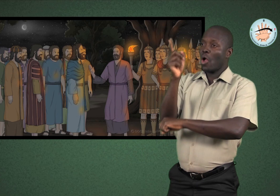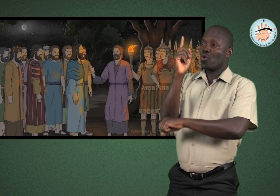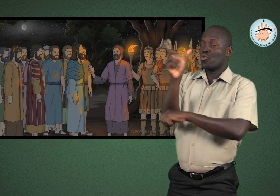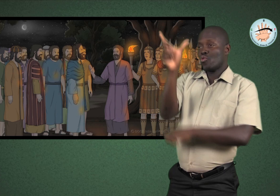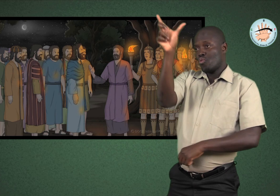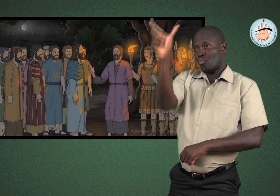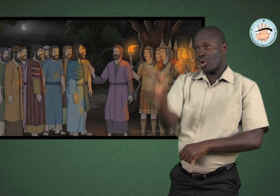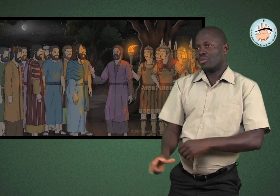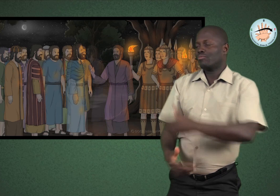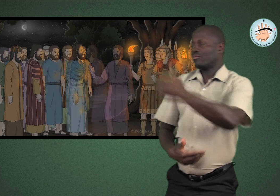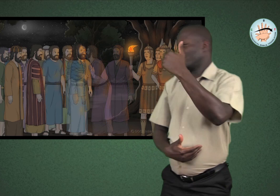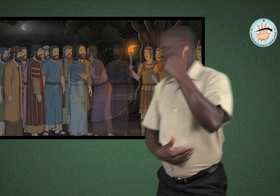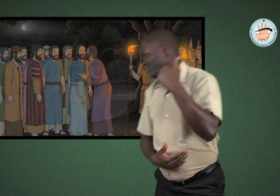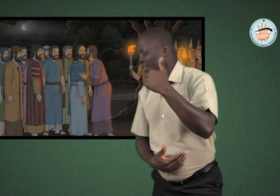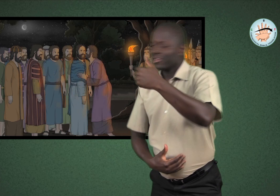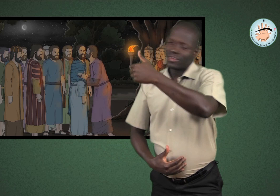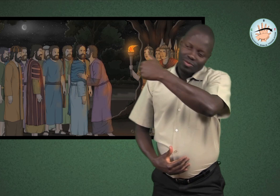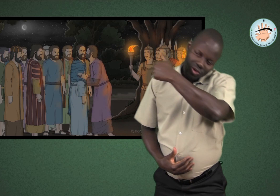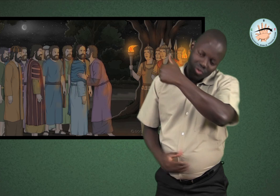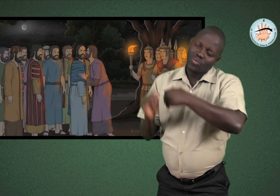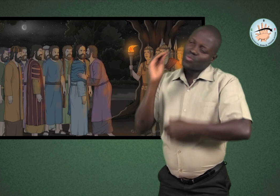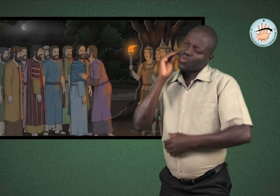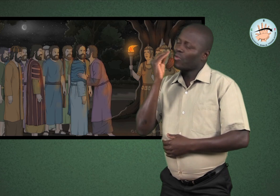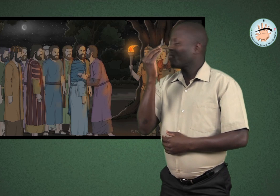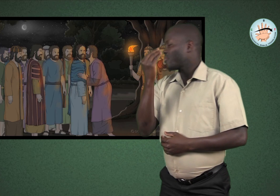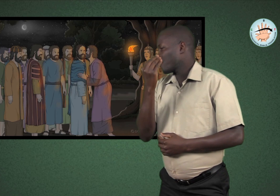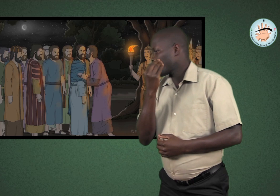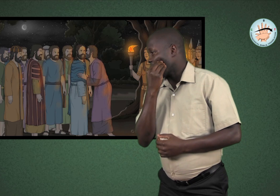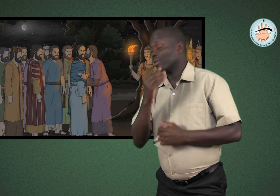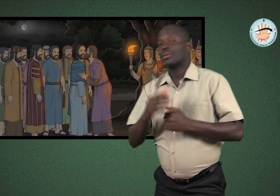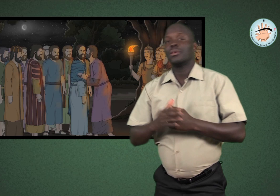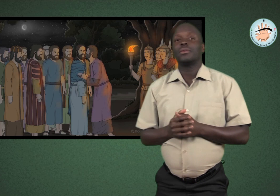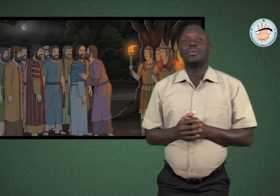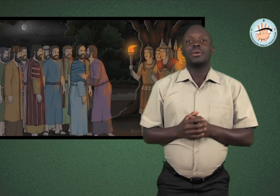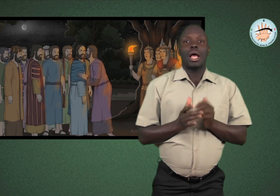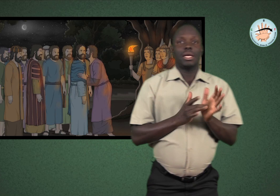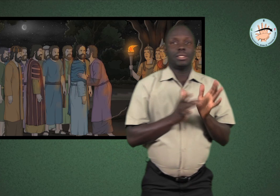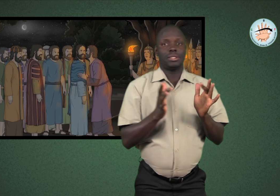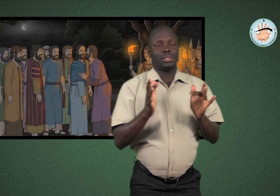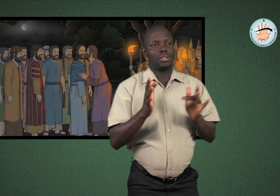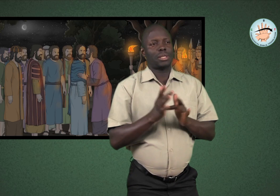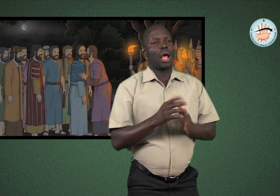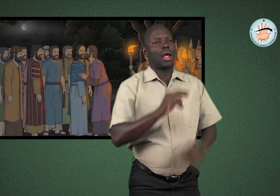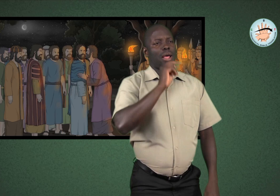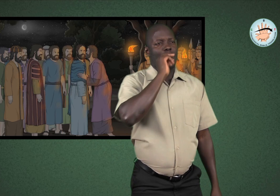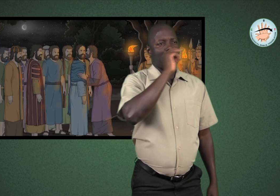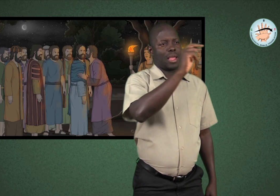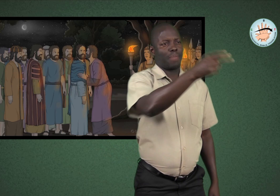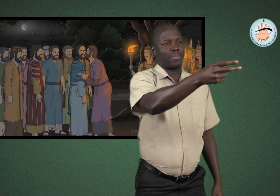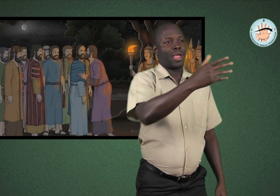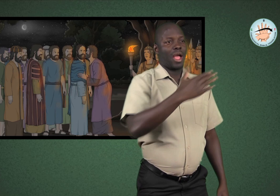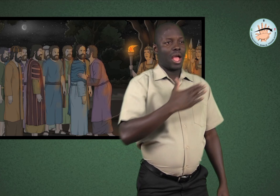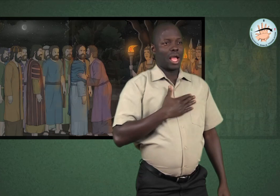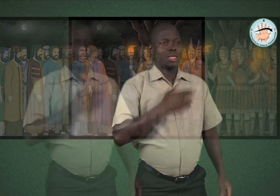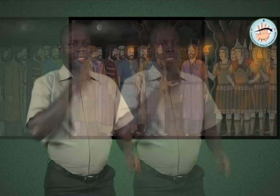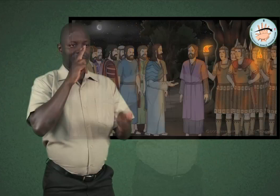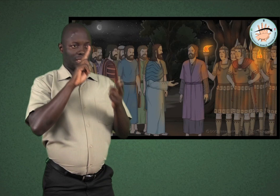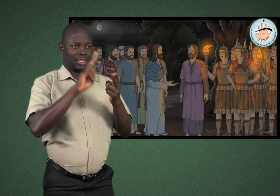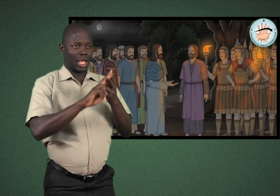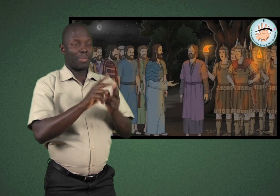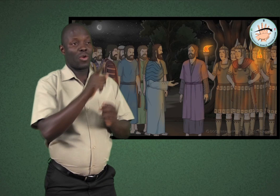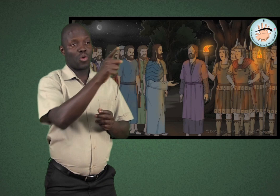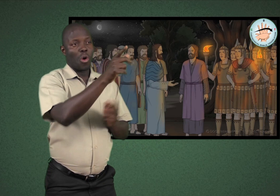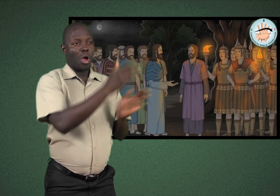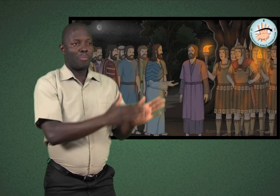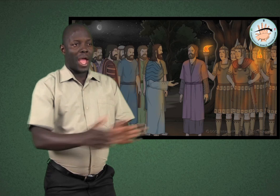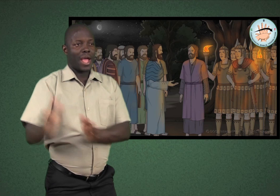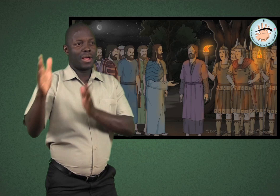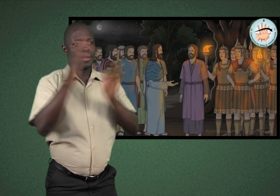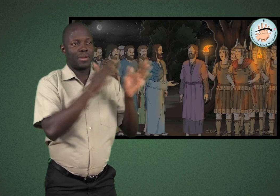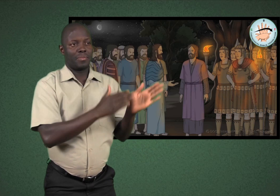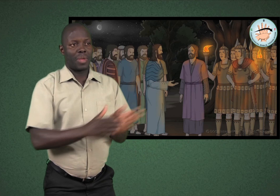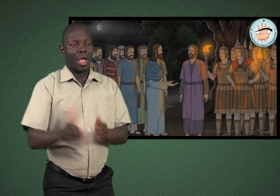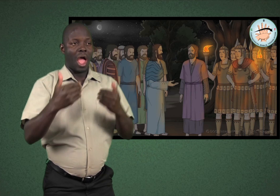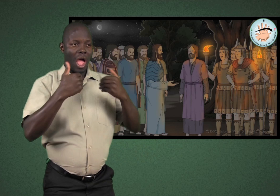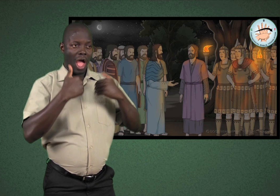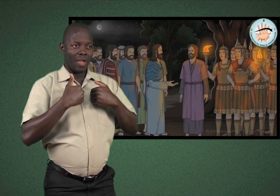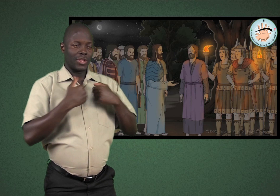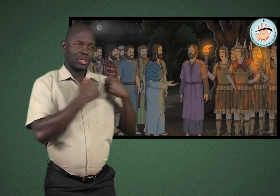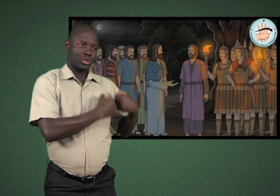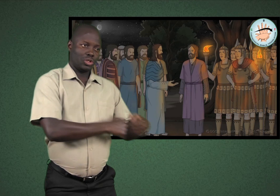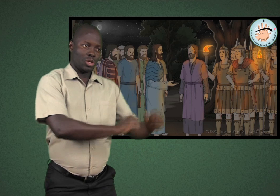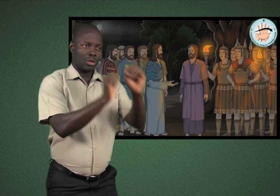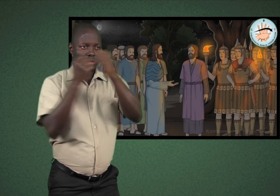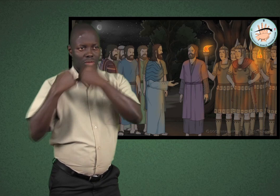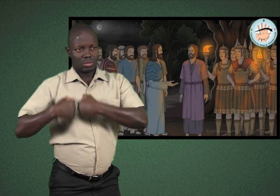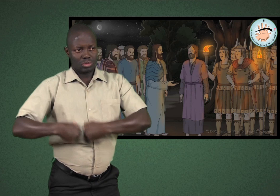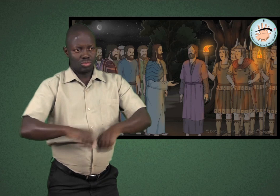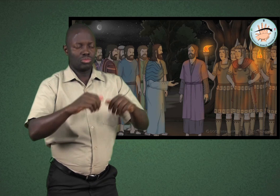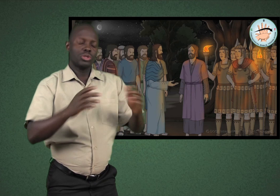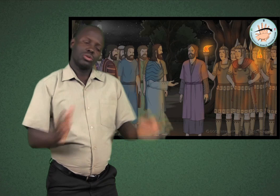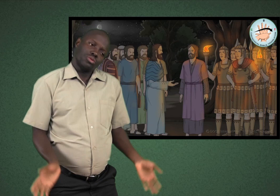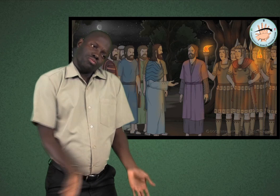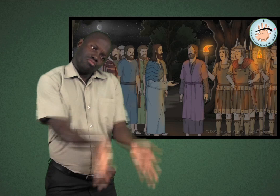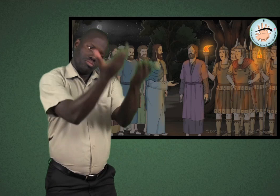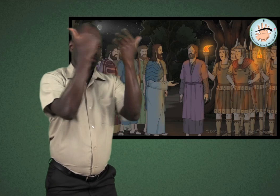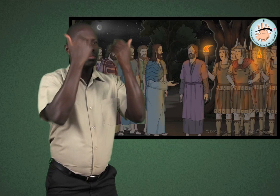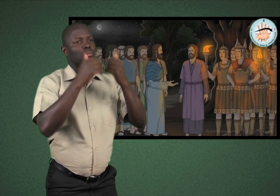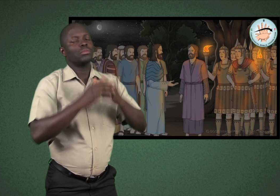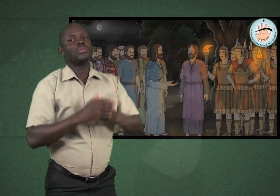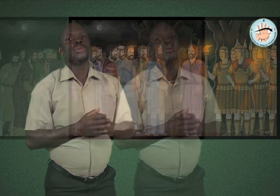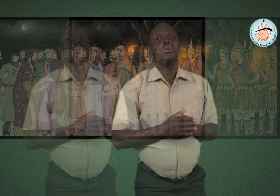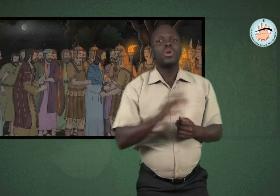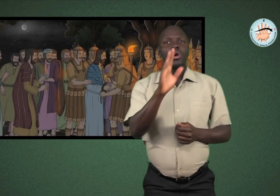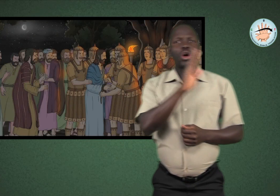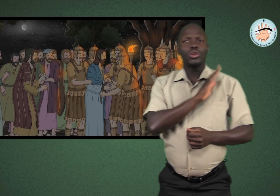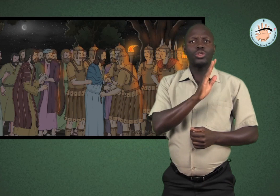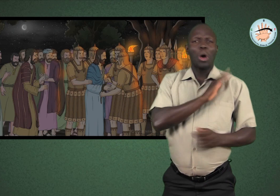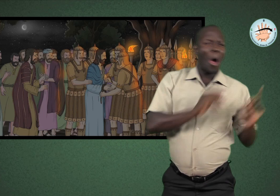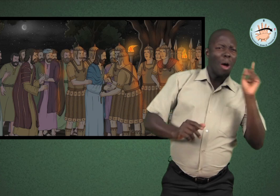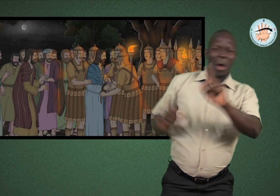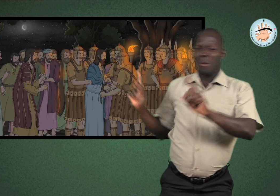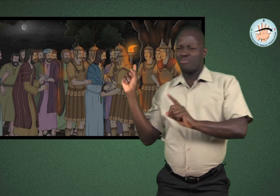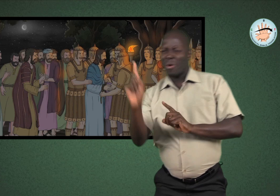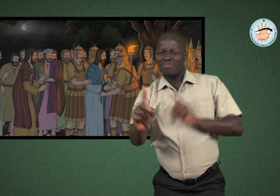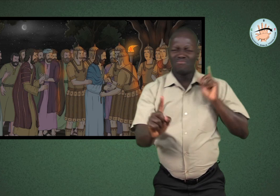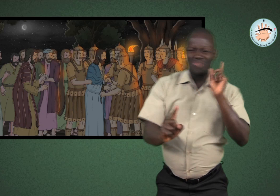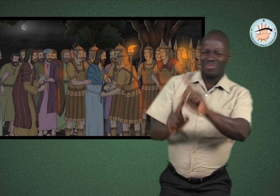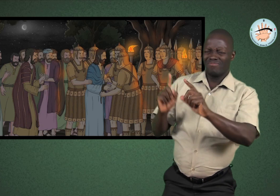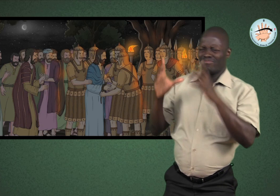and kissed Him. “Friend,” Jesus replied, “do what you came for.”